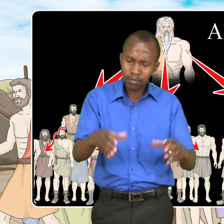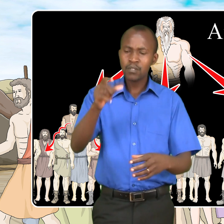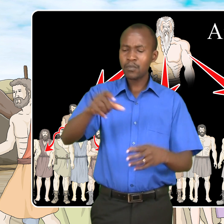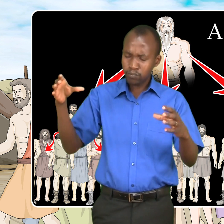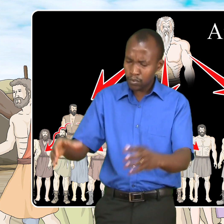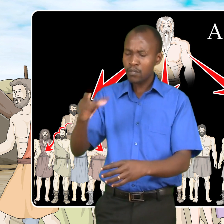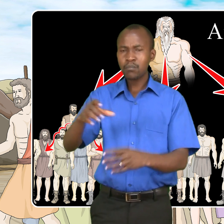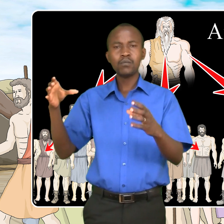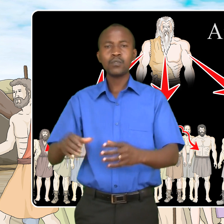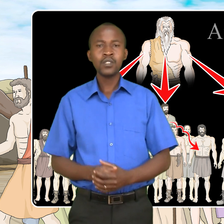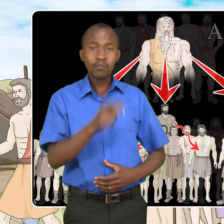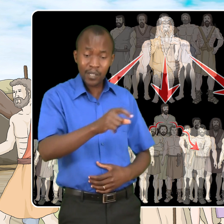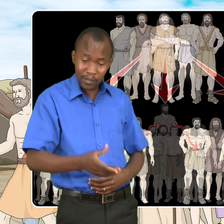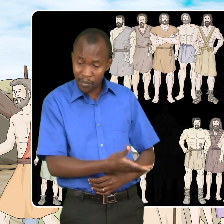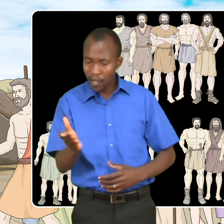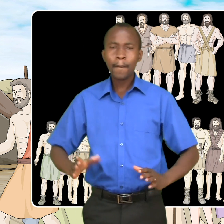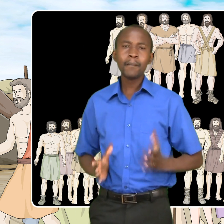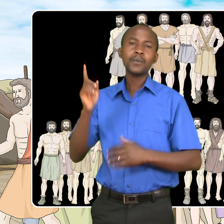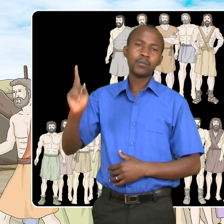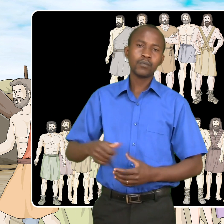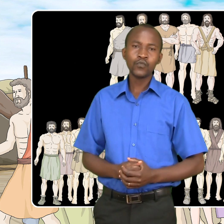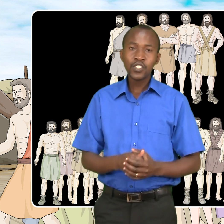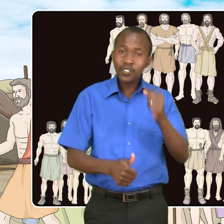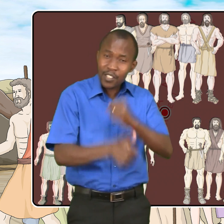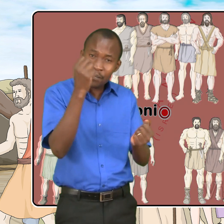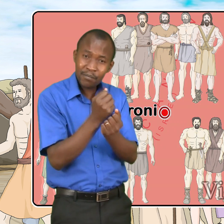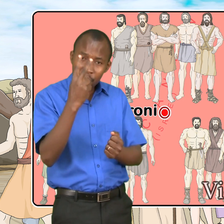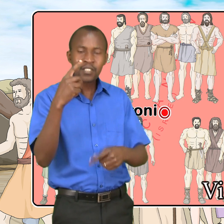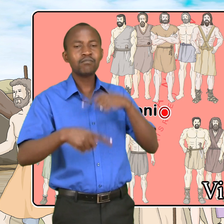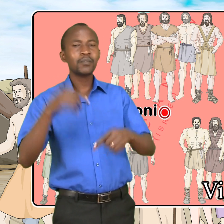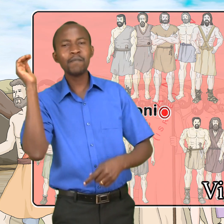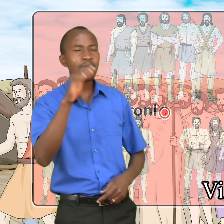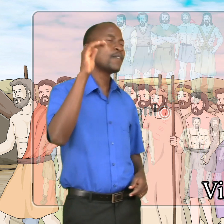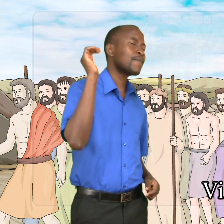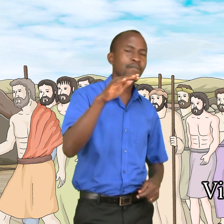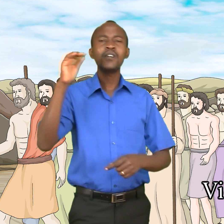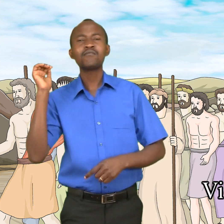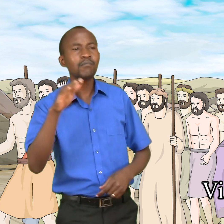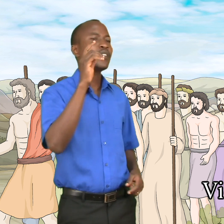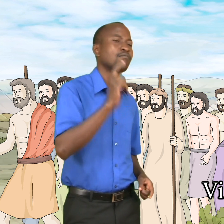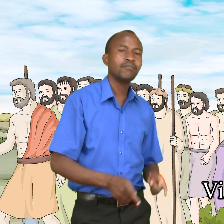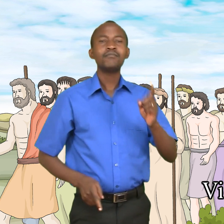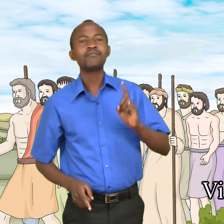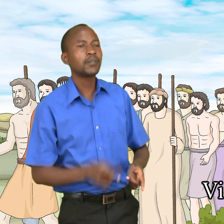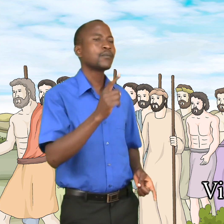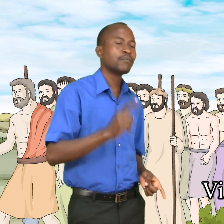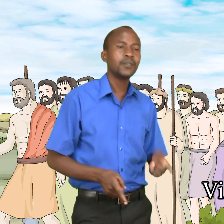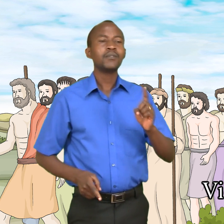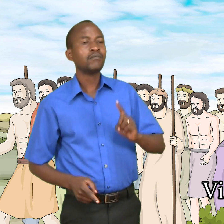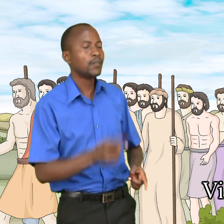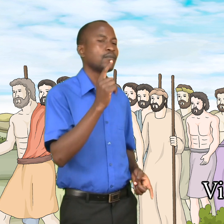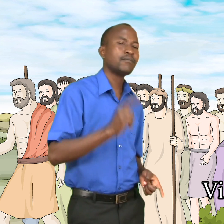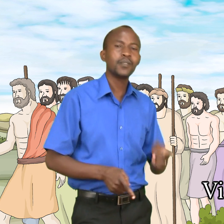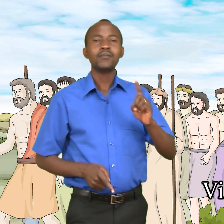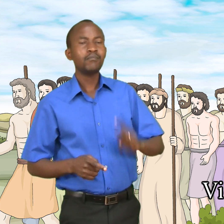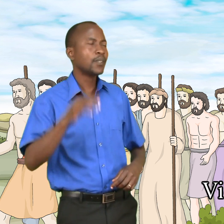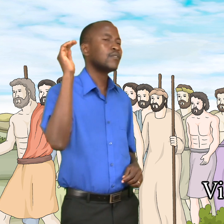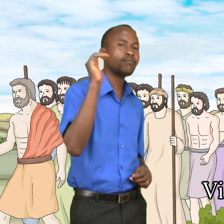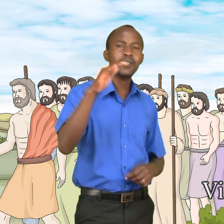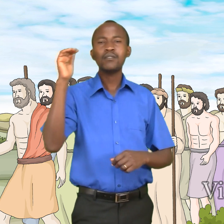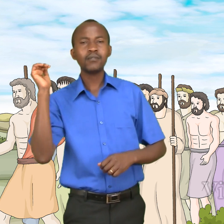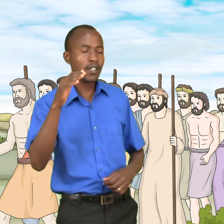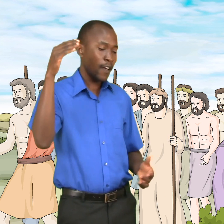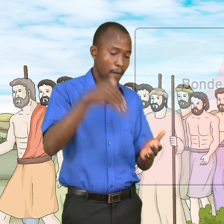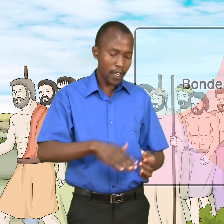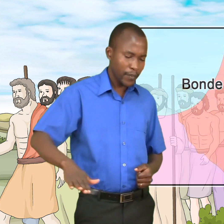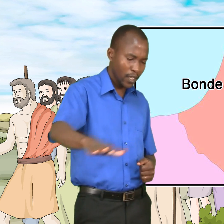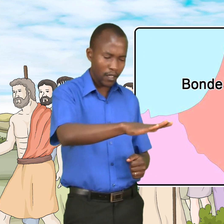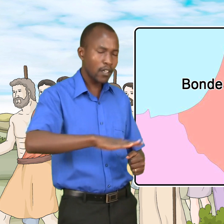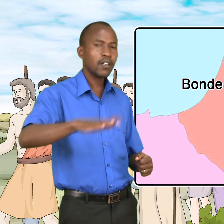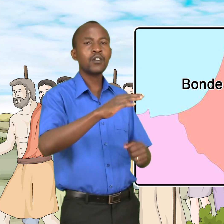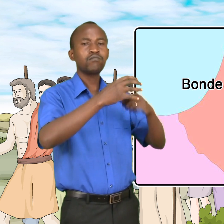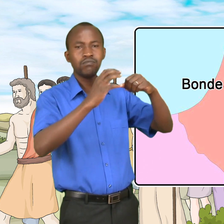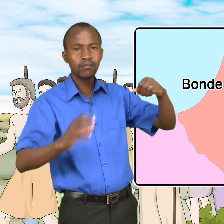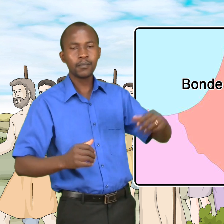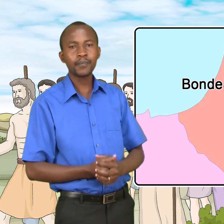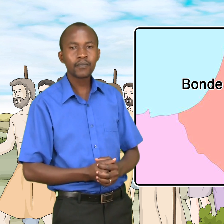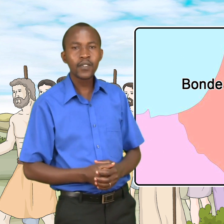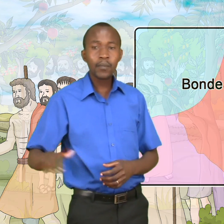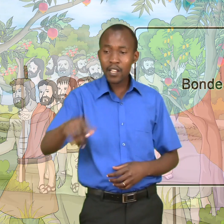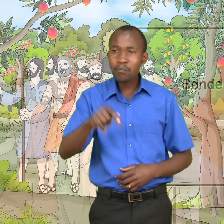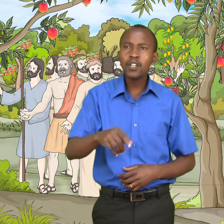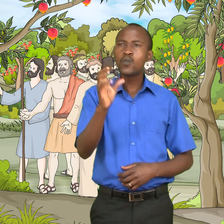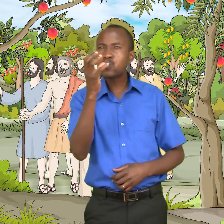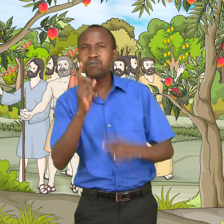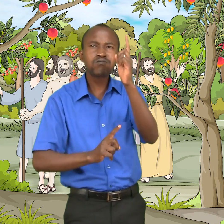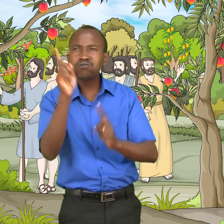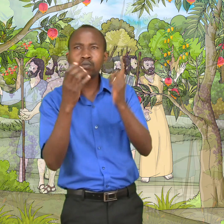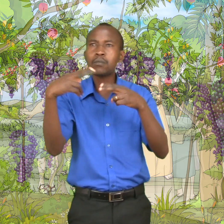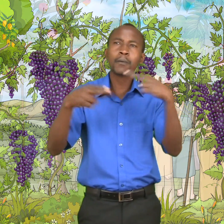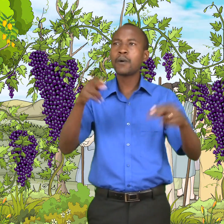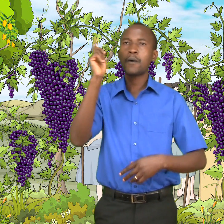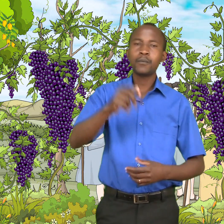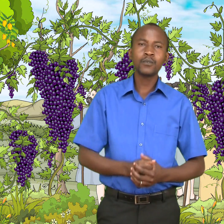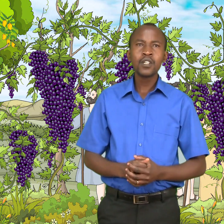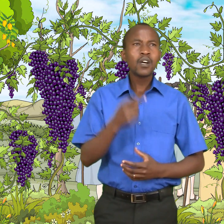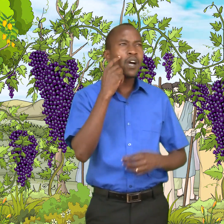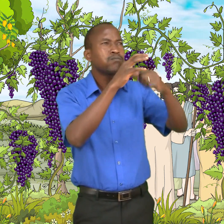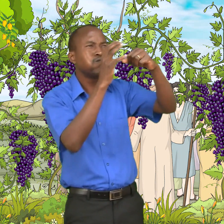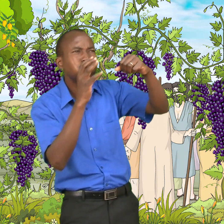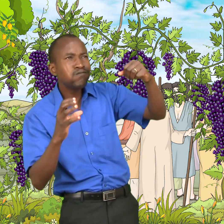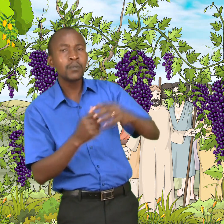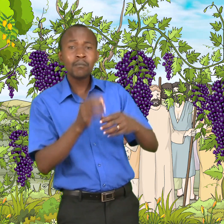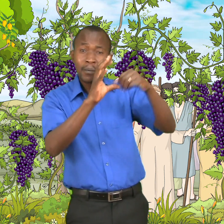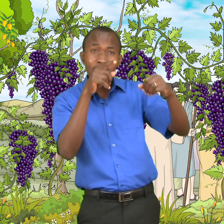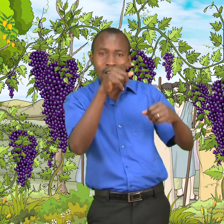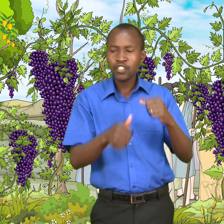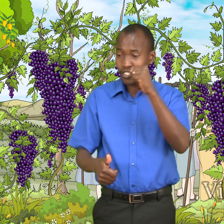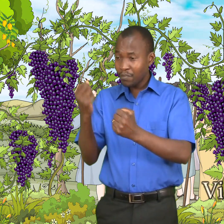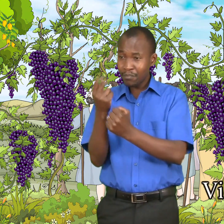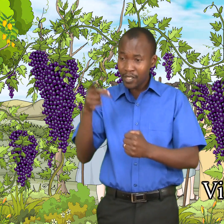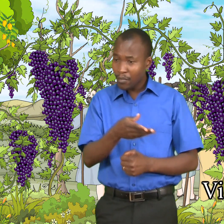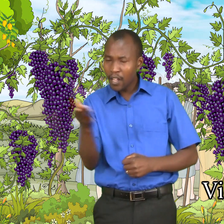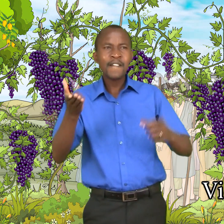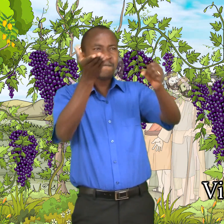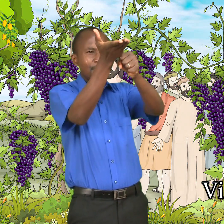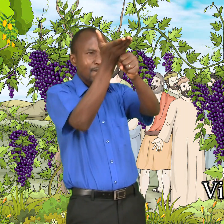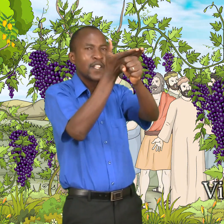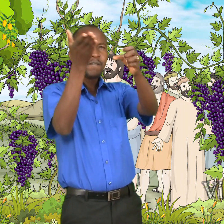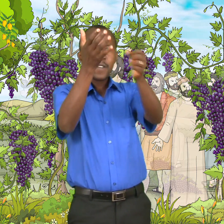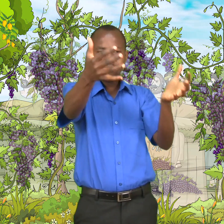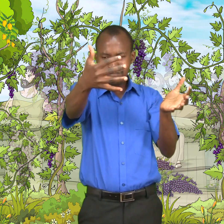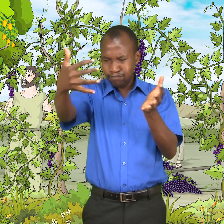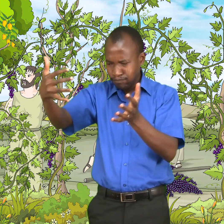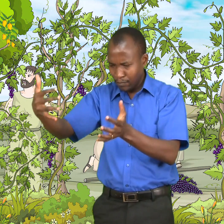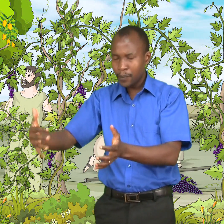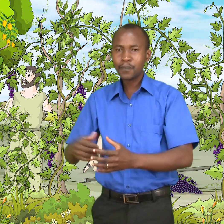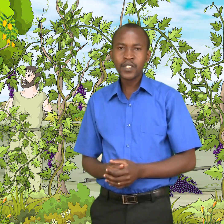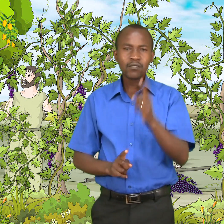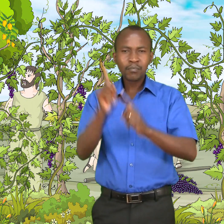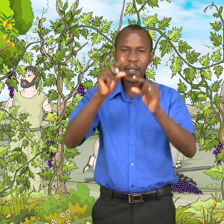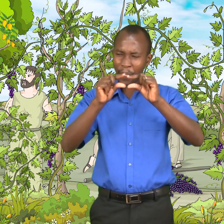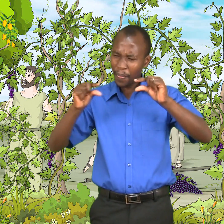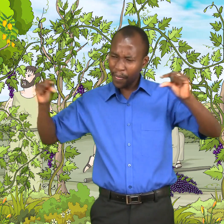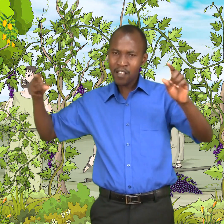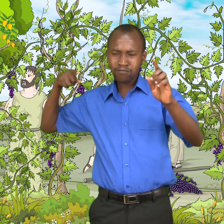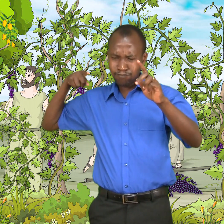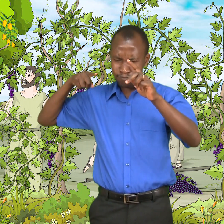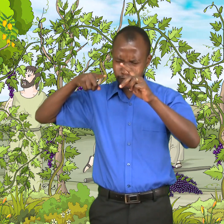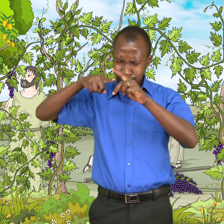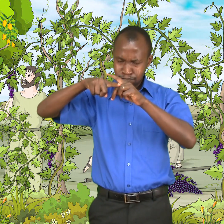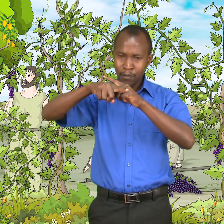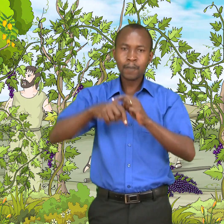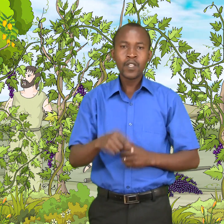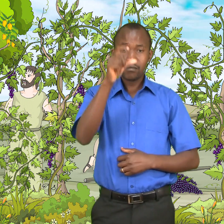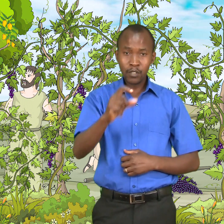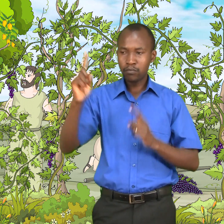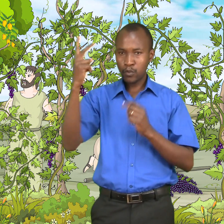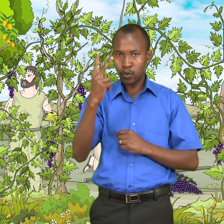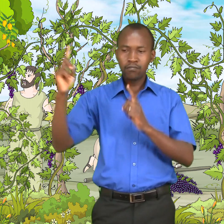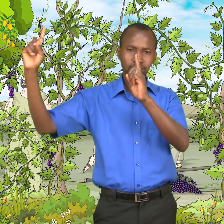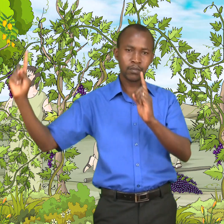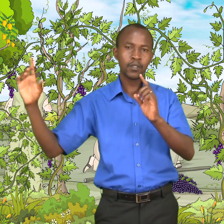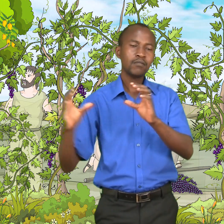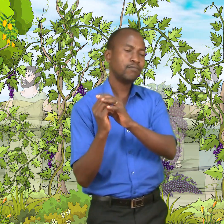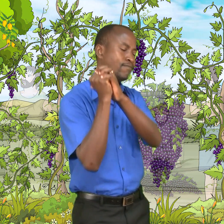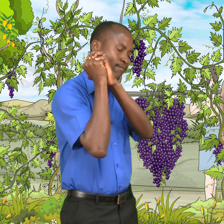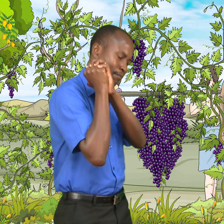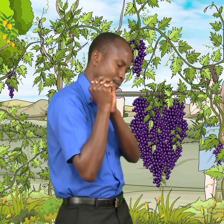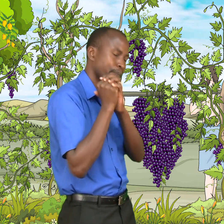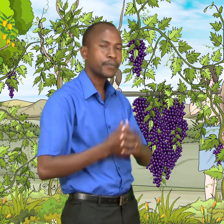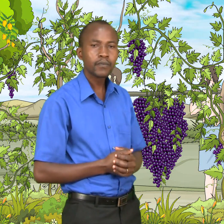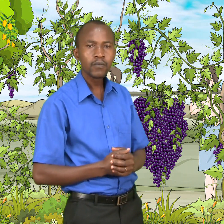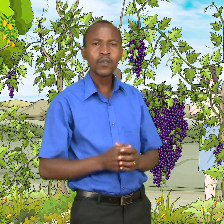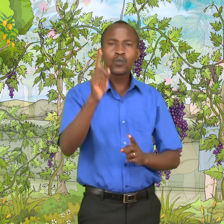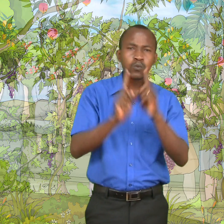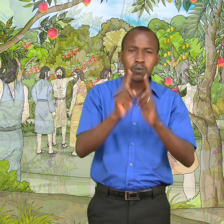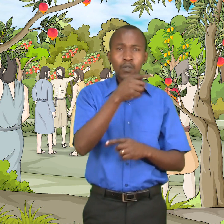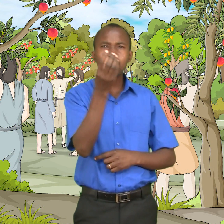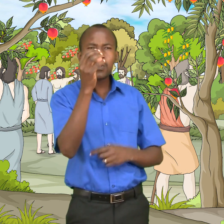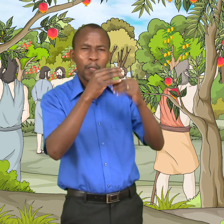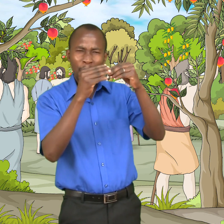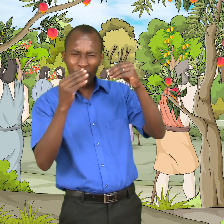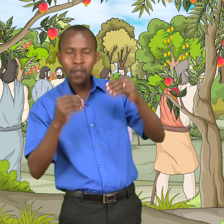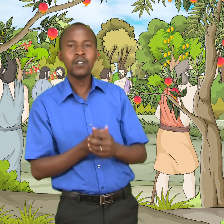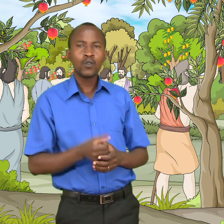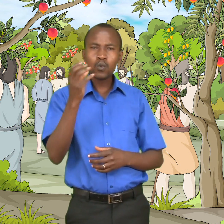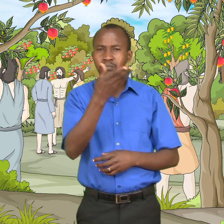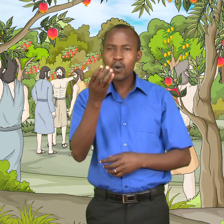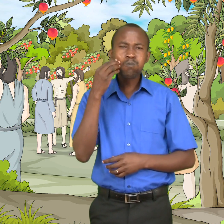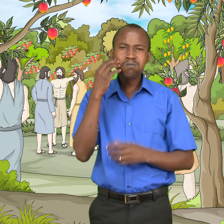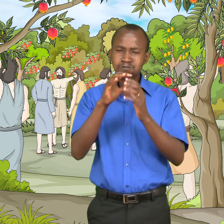When they came to the Valley of Eshcol, they cut down a branch with a single cluster of grapes, which they carried on a pole between two men.